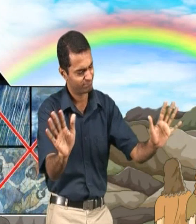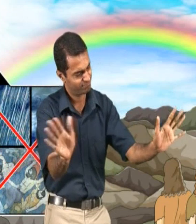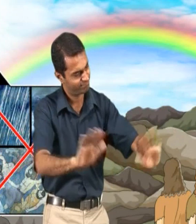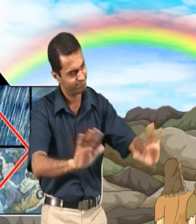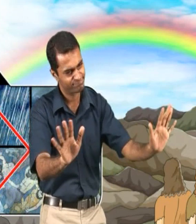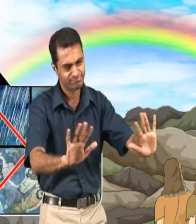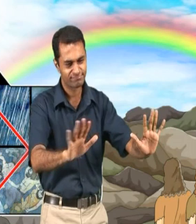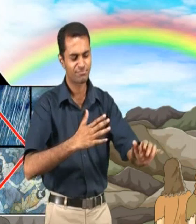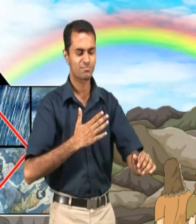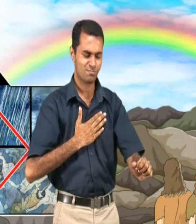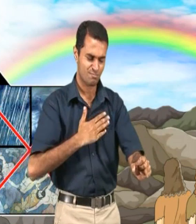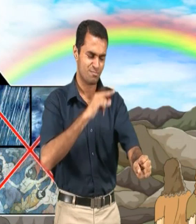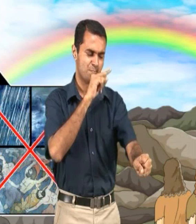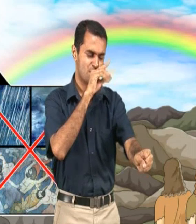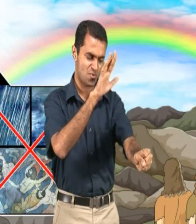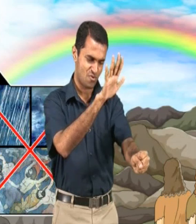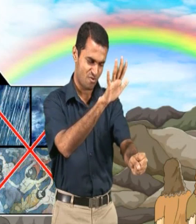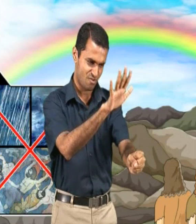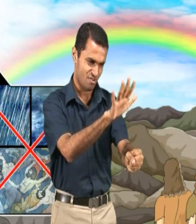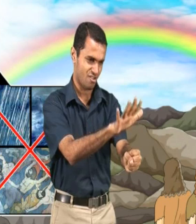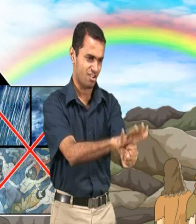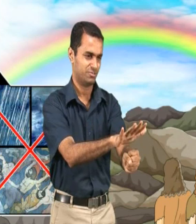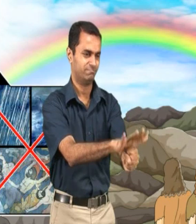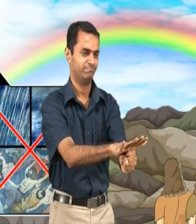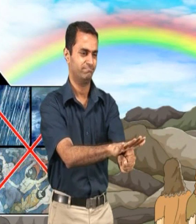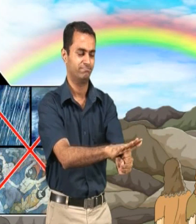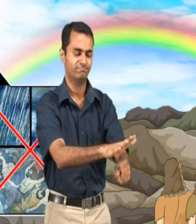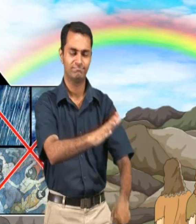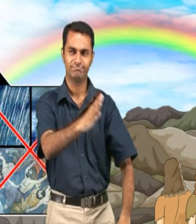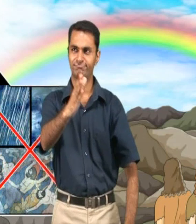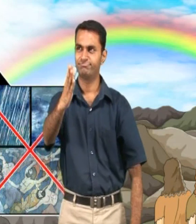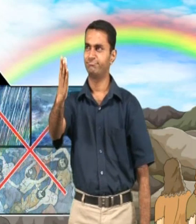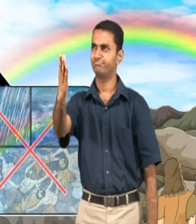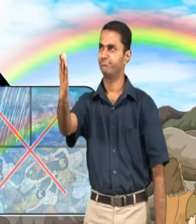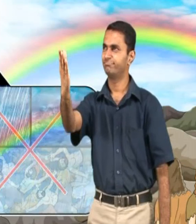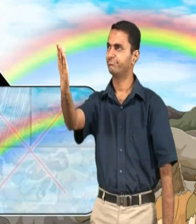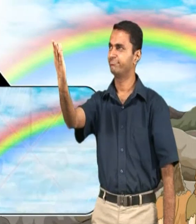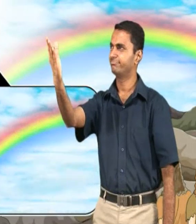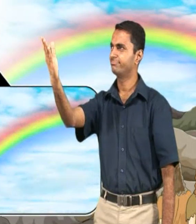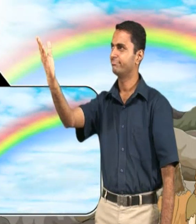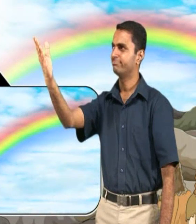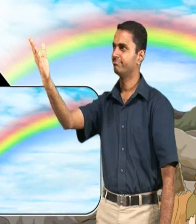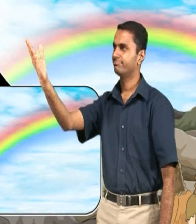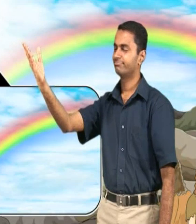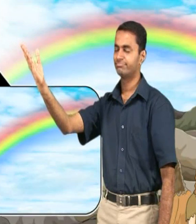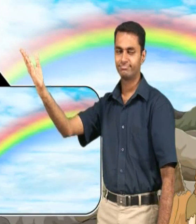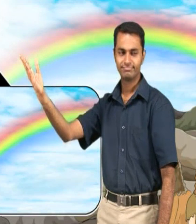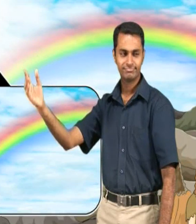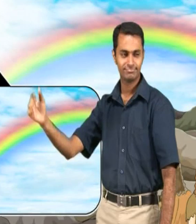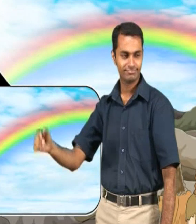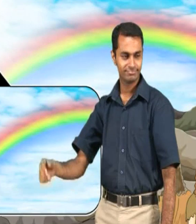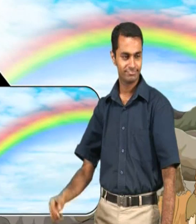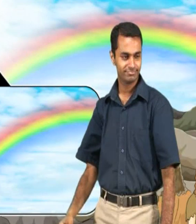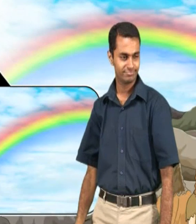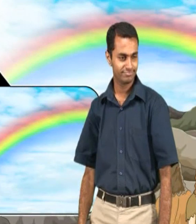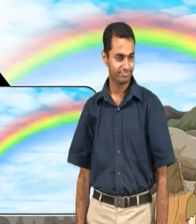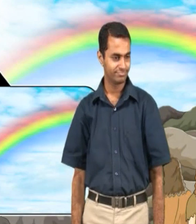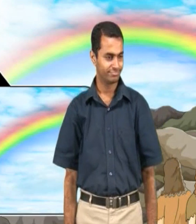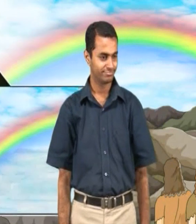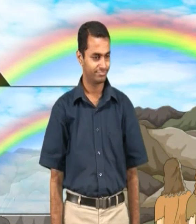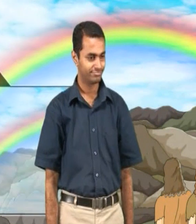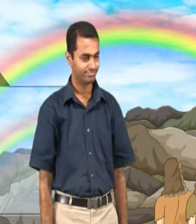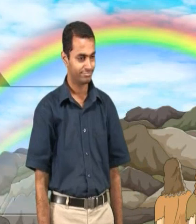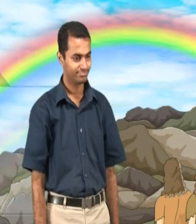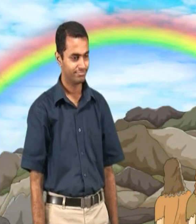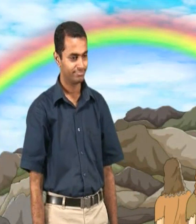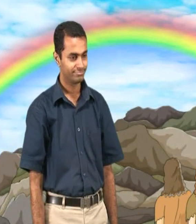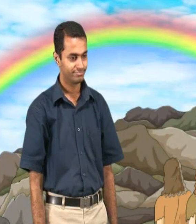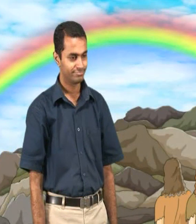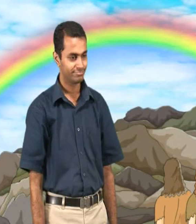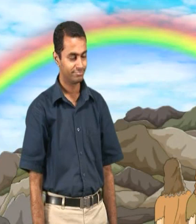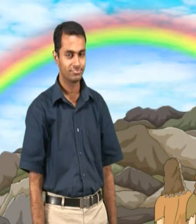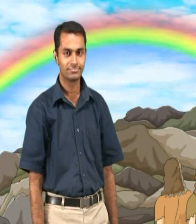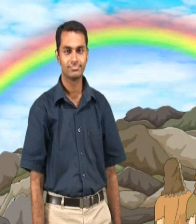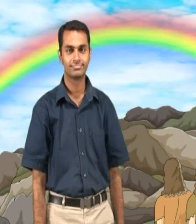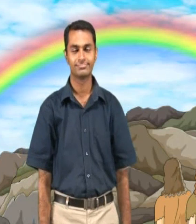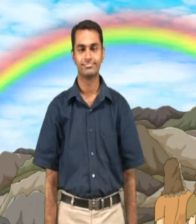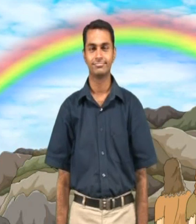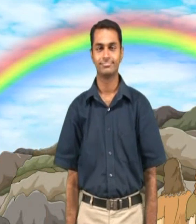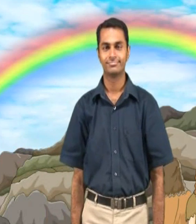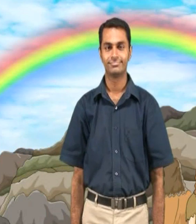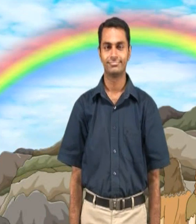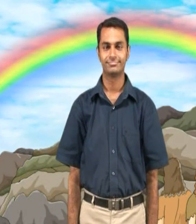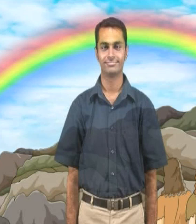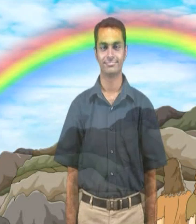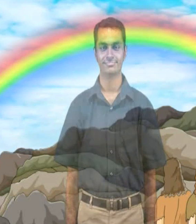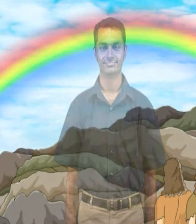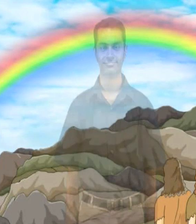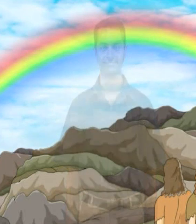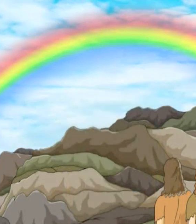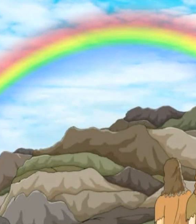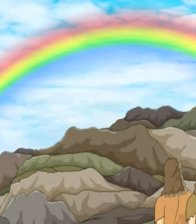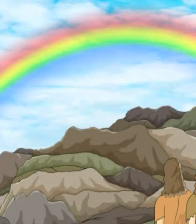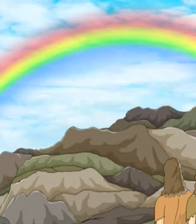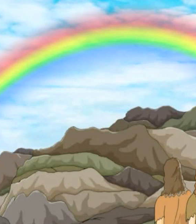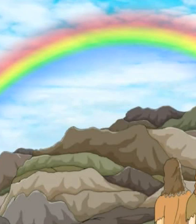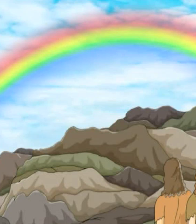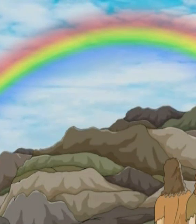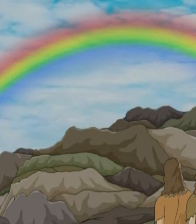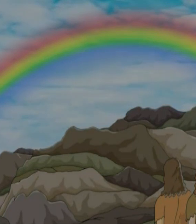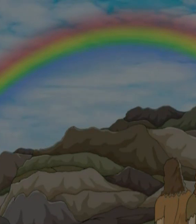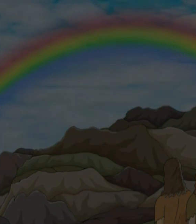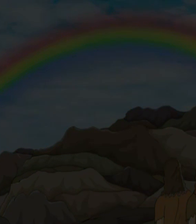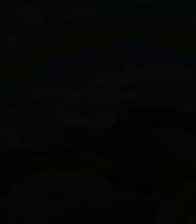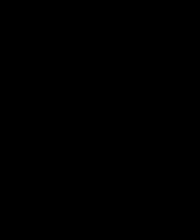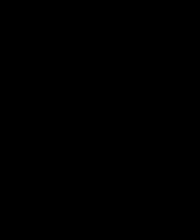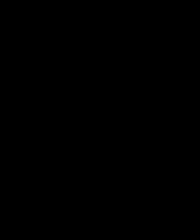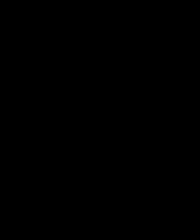And whenever the rainbow appears in the clouds, I will see it and remember the everlasting covenant between God and every living creature of every kind that is on the earth.”